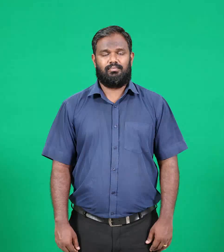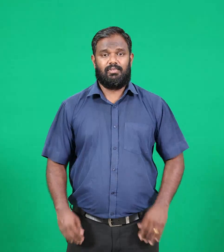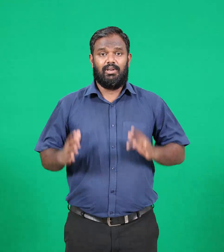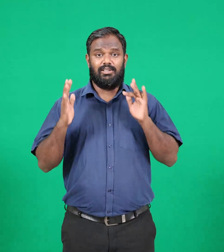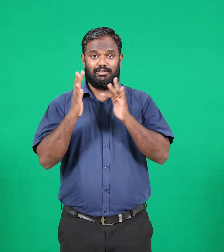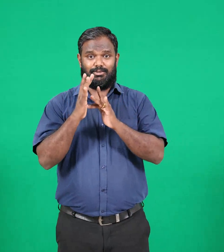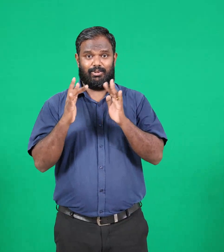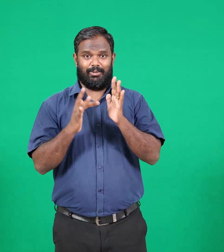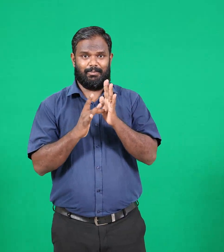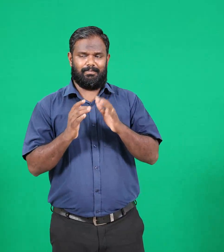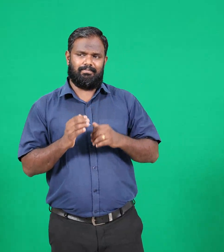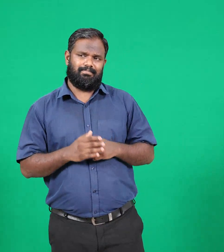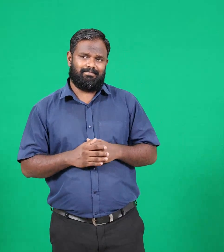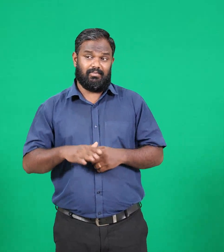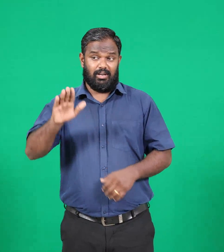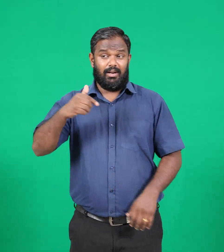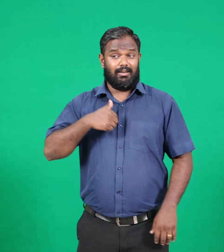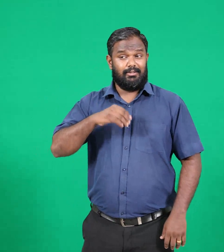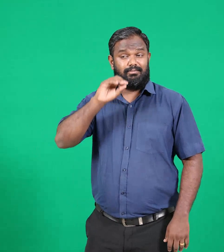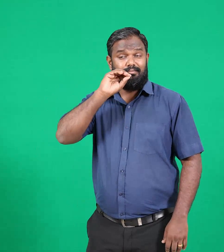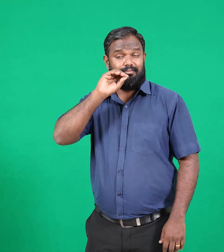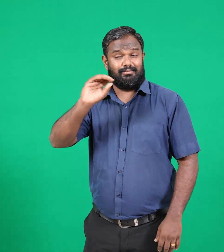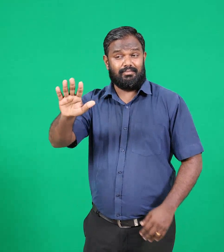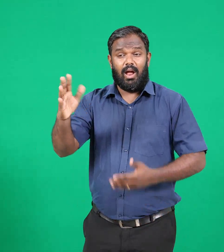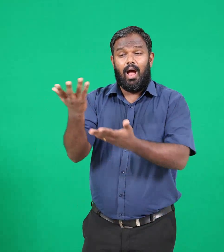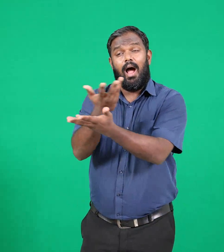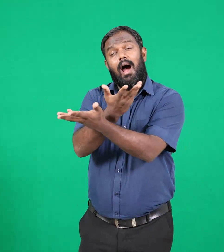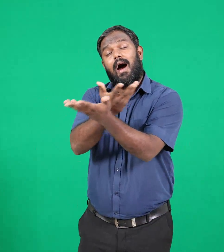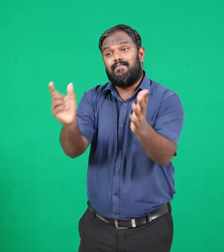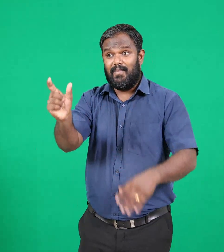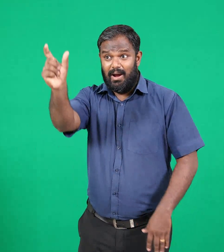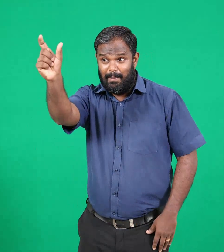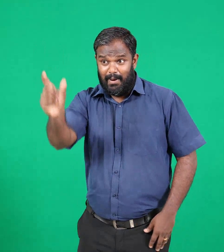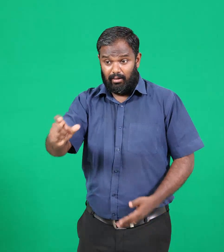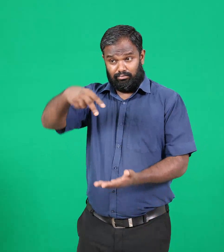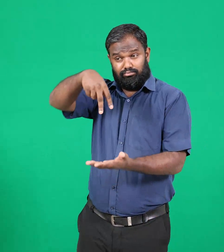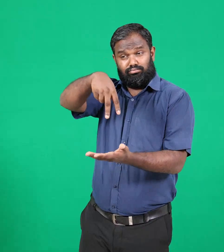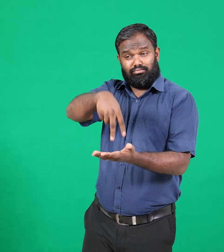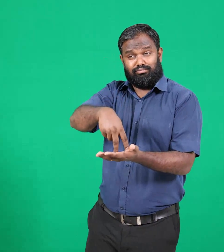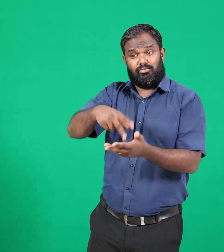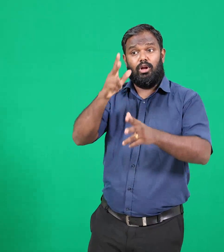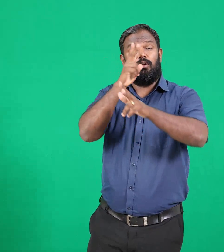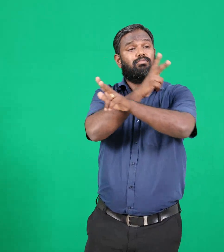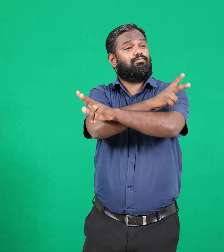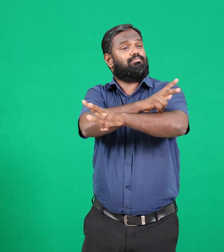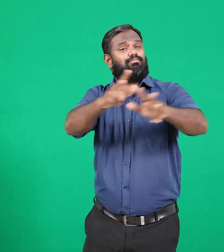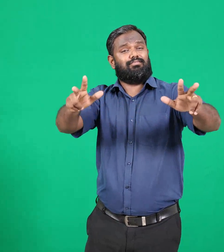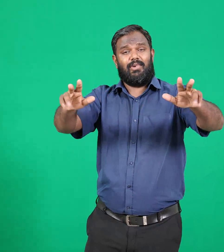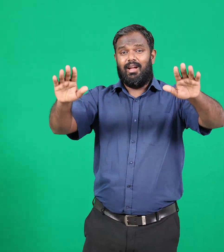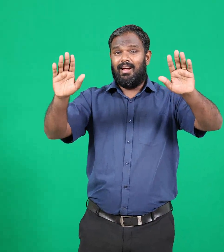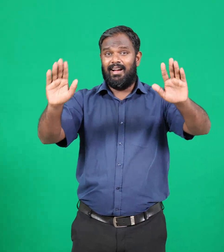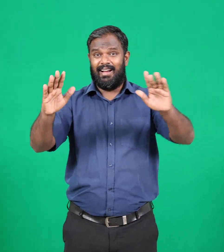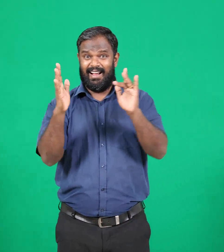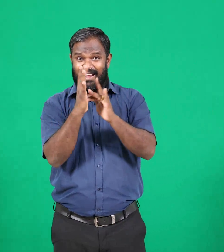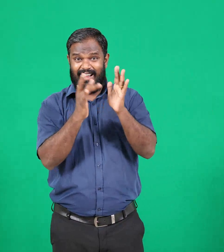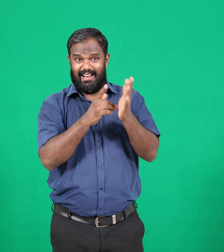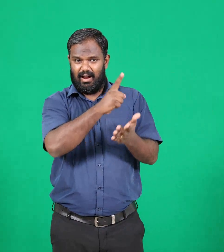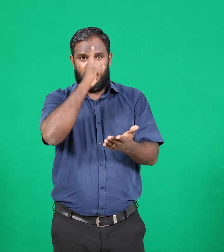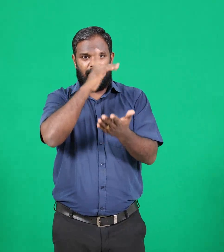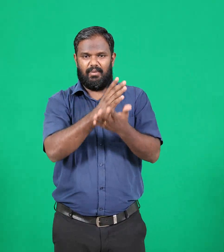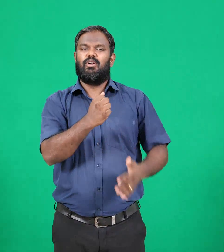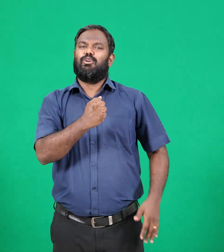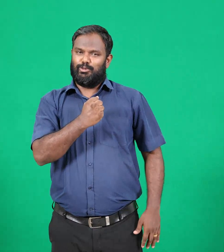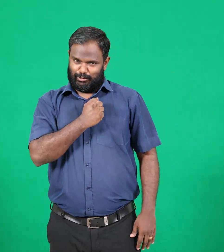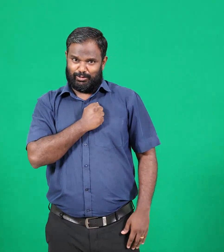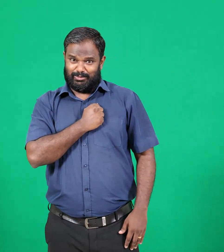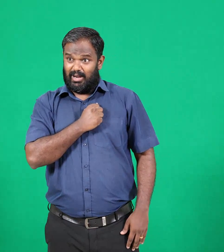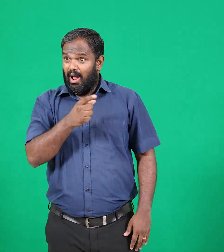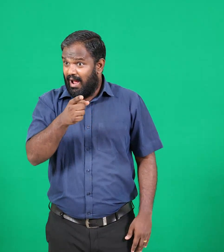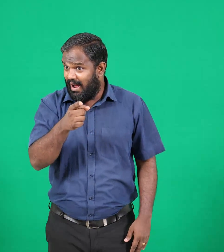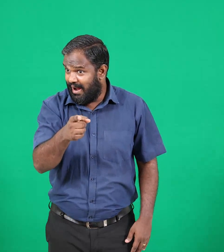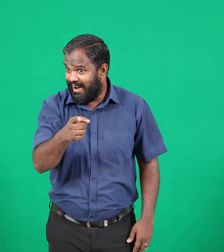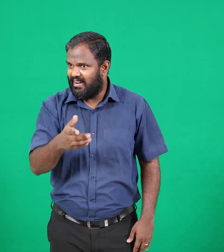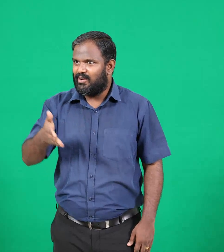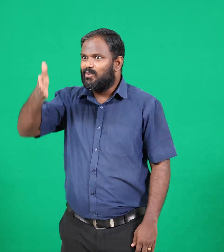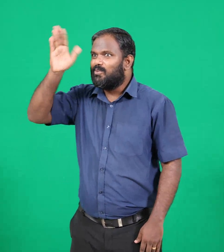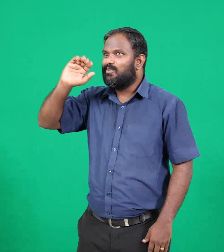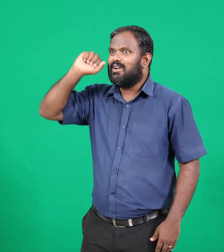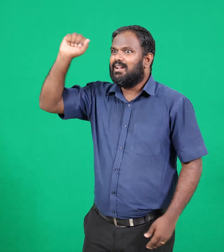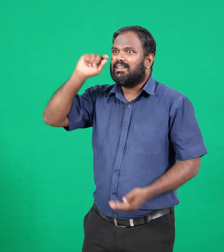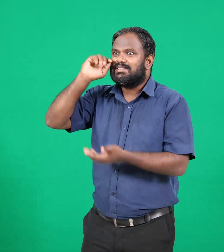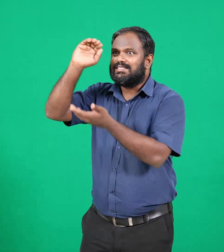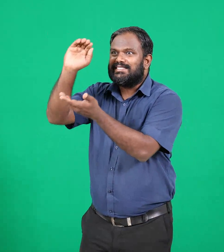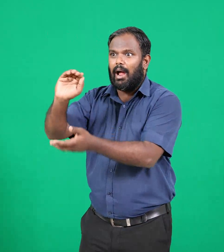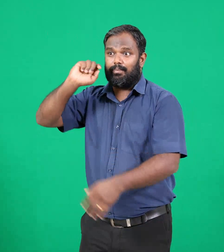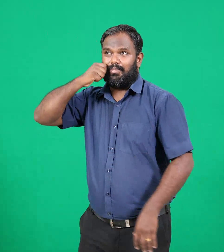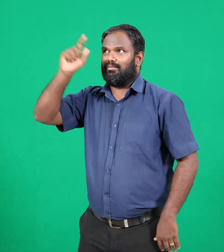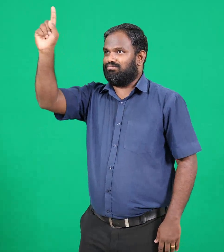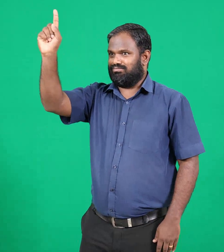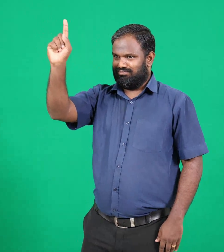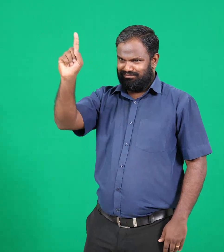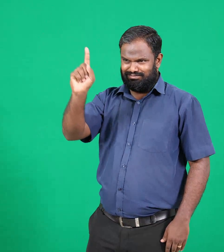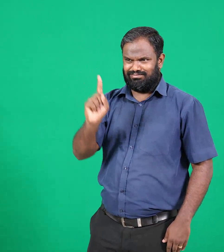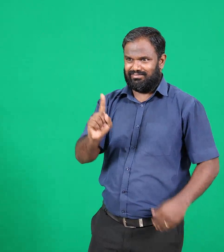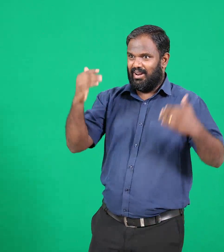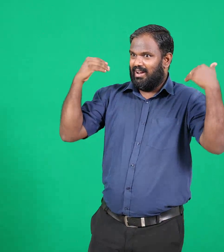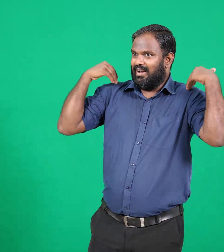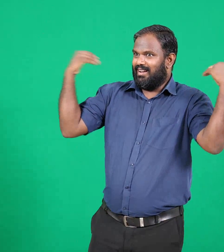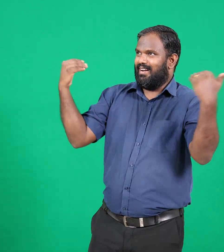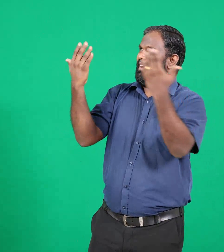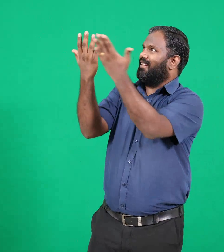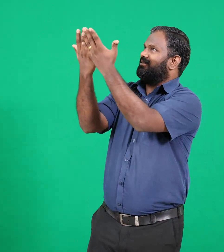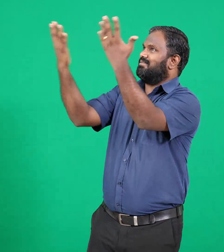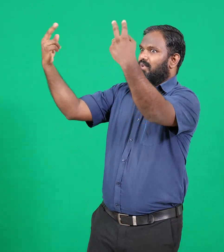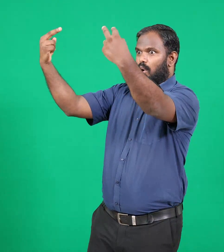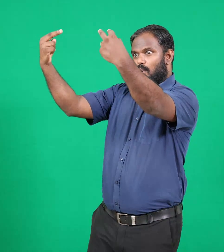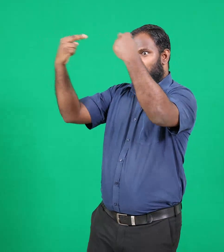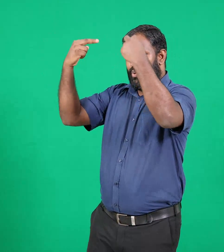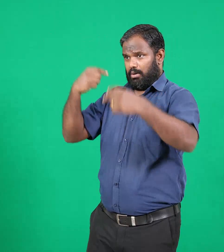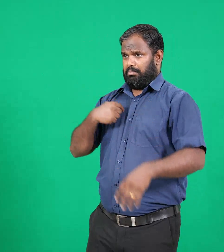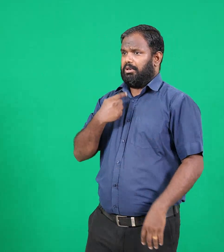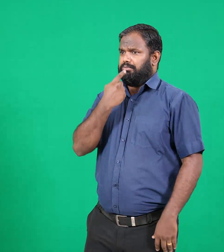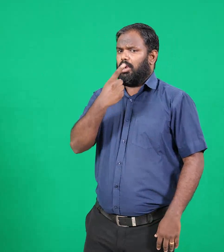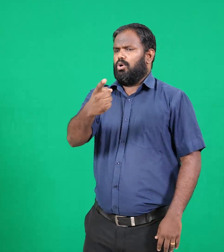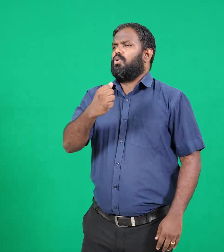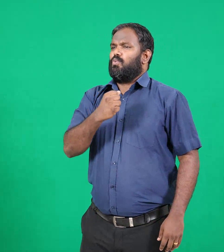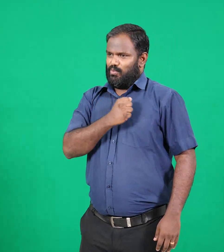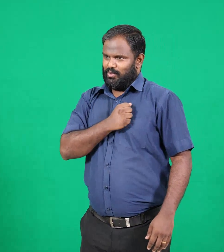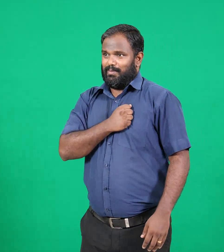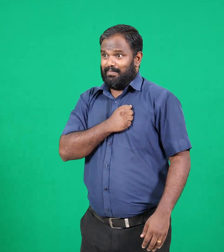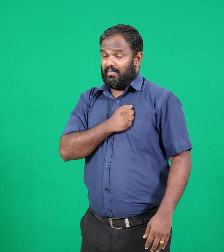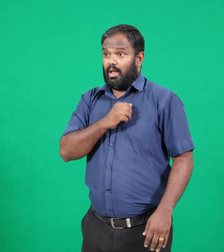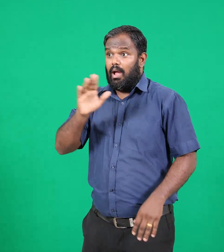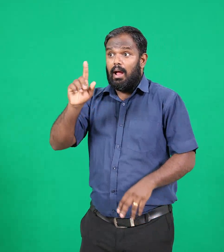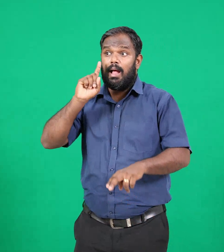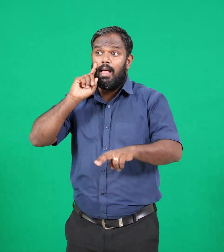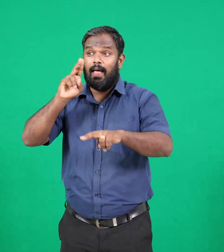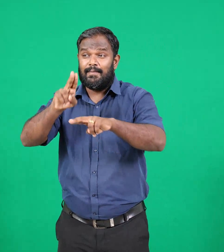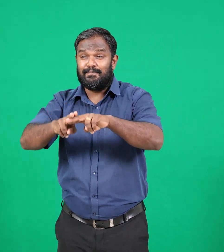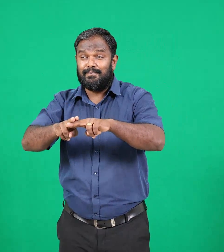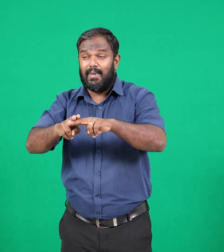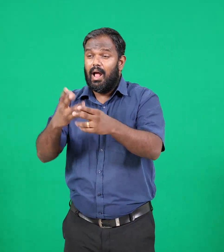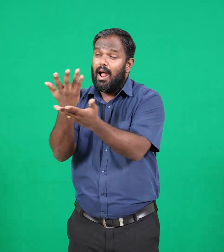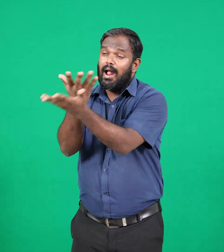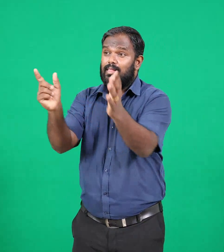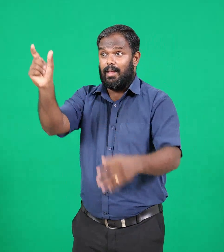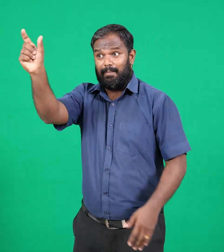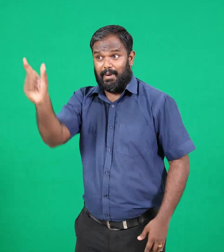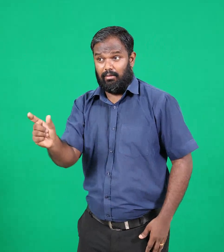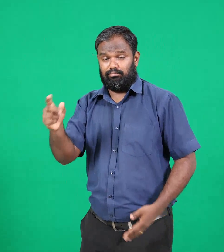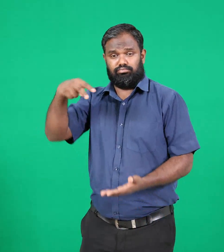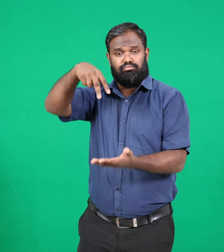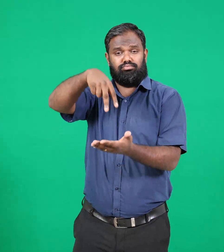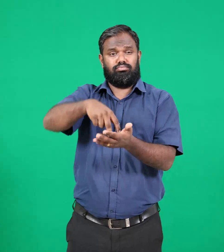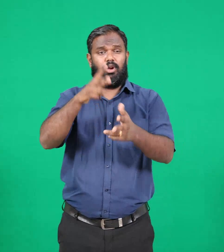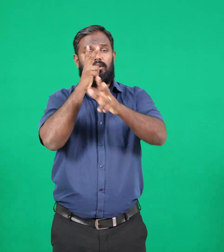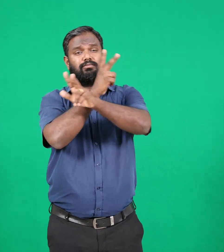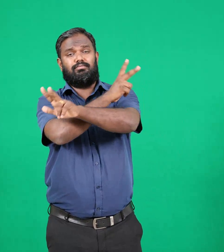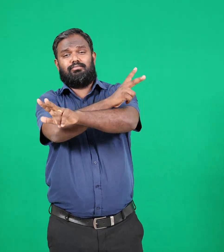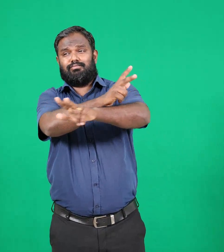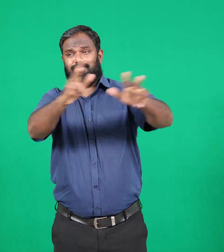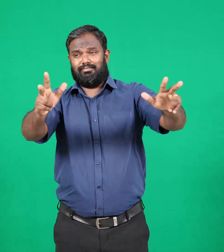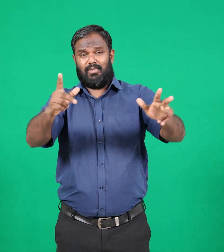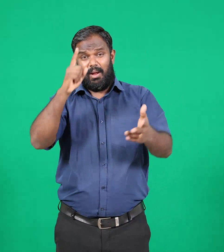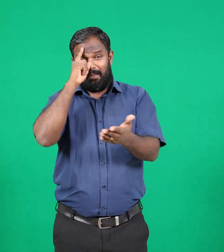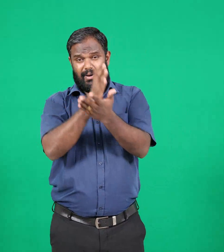I tell you, everyone who confesses Me before men, the Son of Man will also confess him before the angels of God.